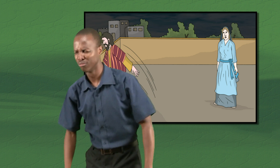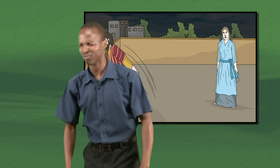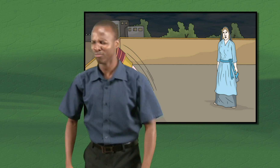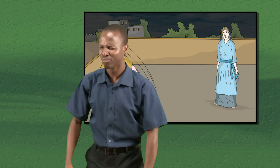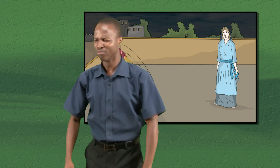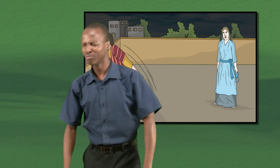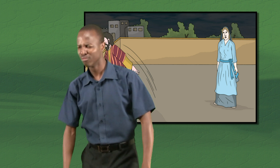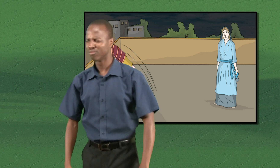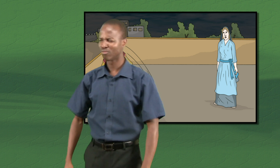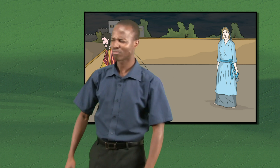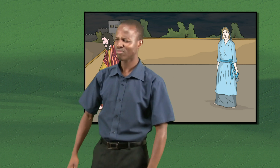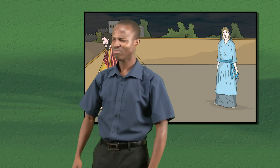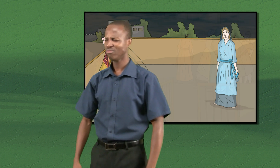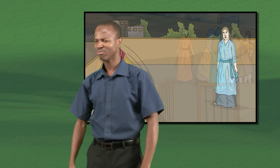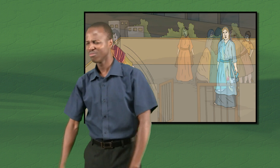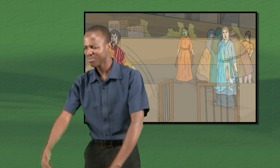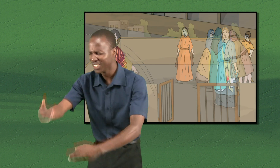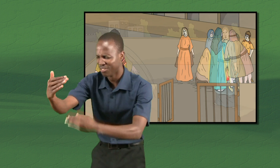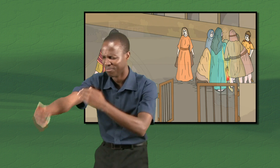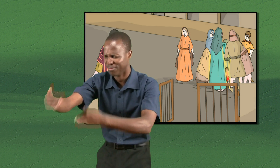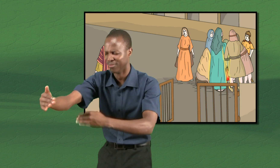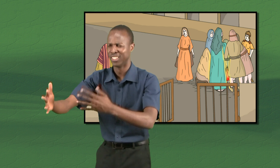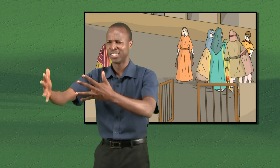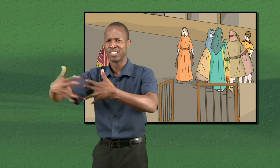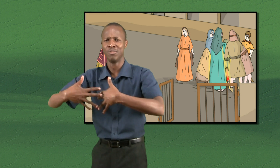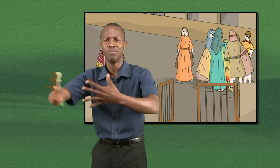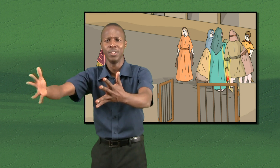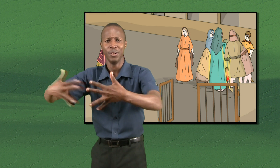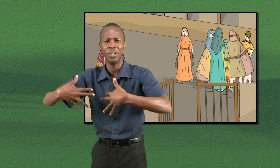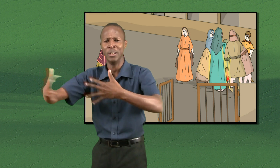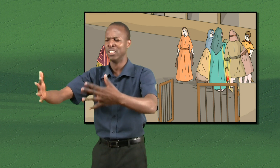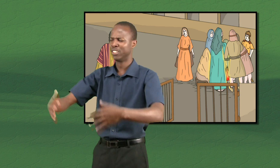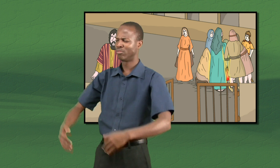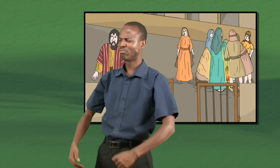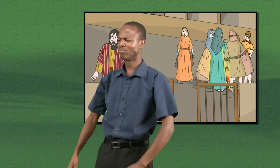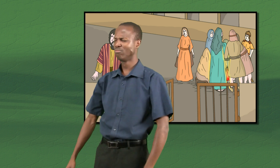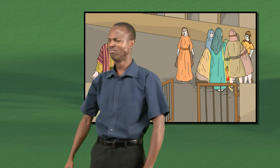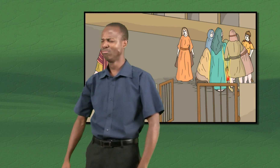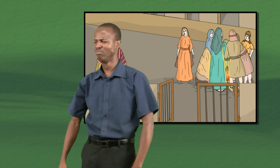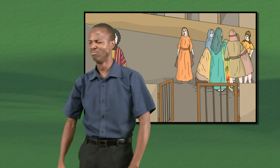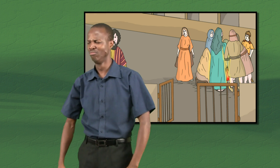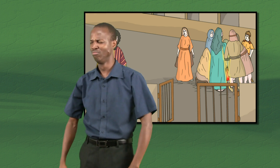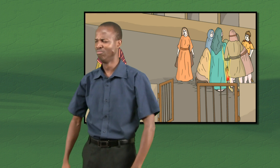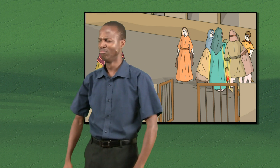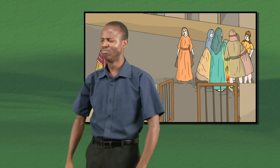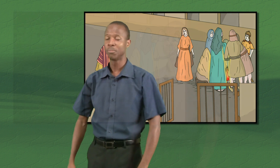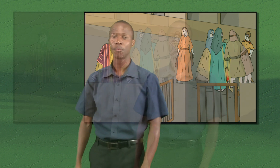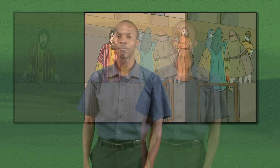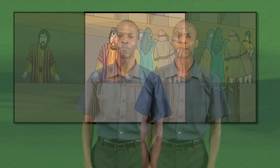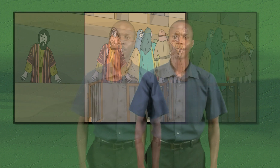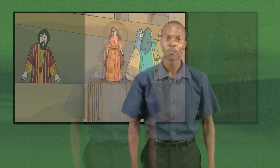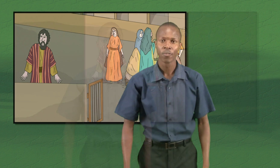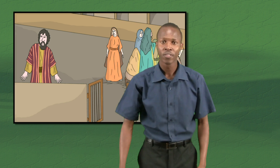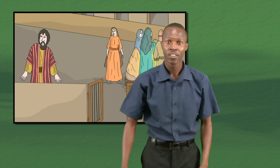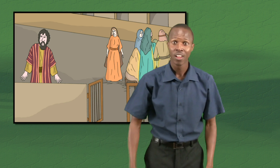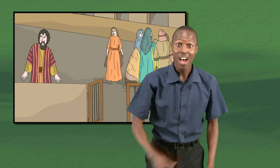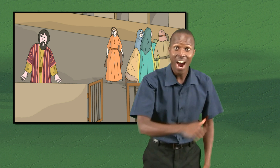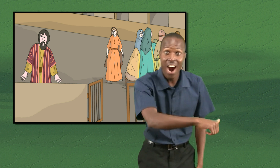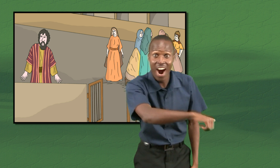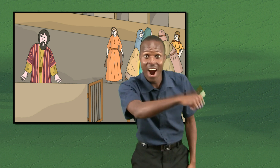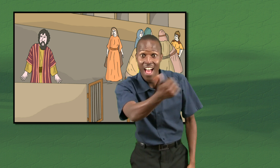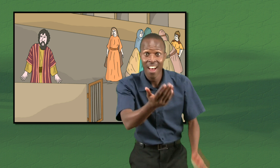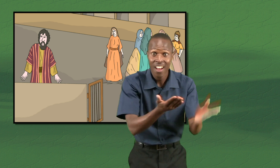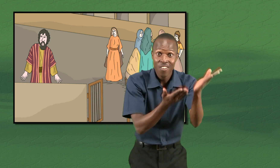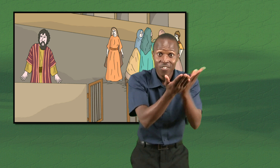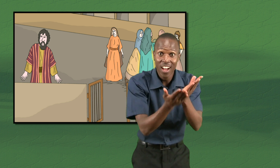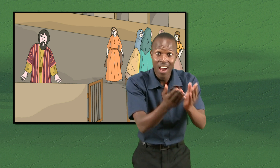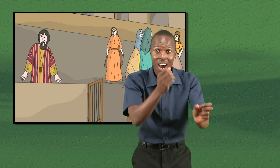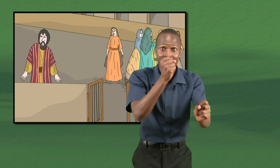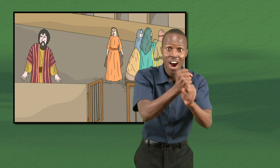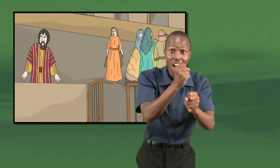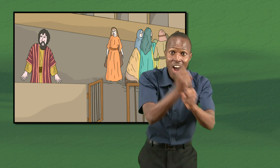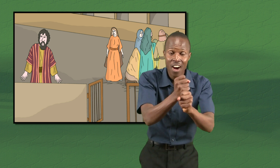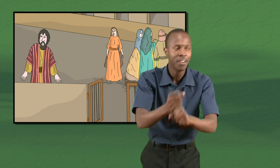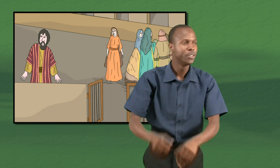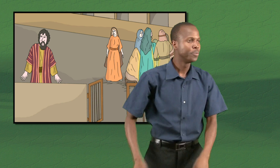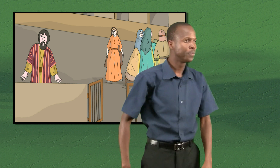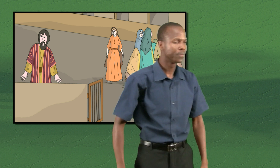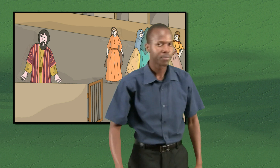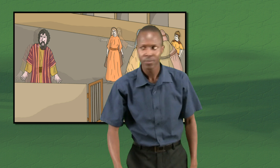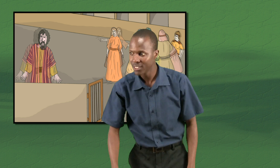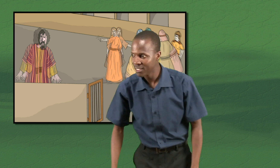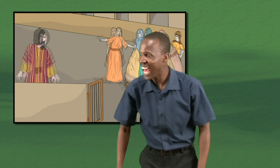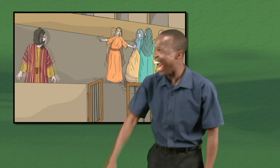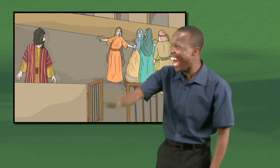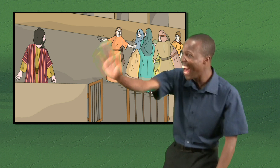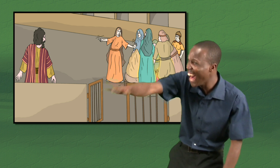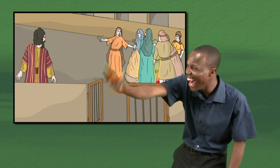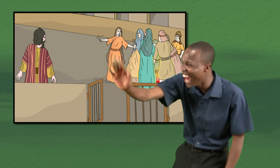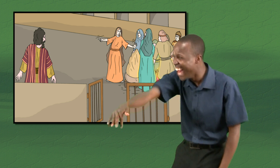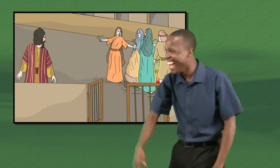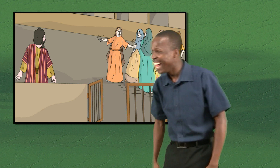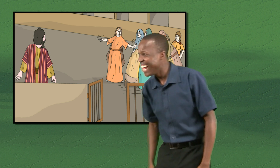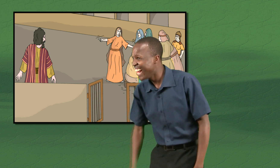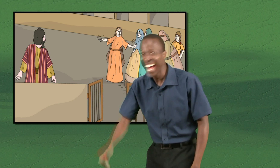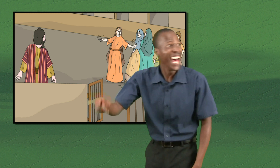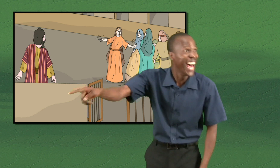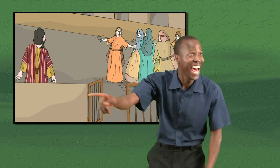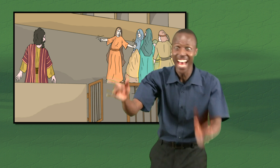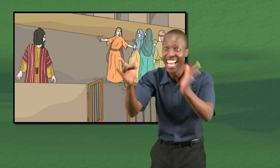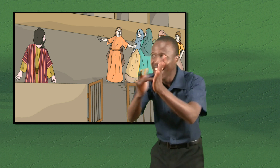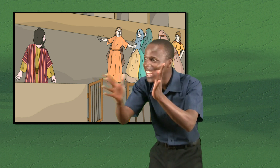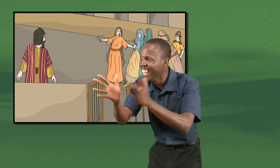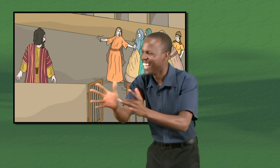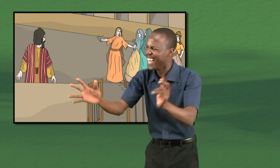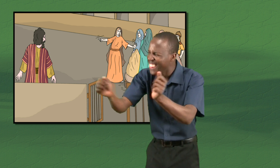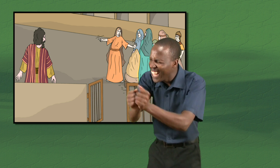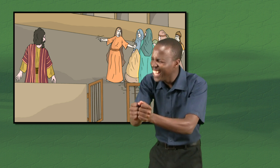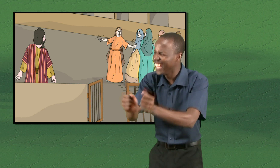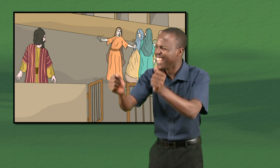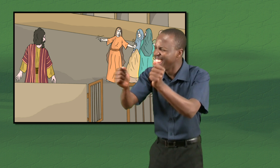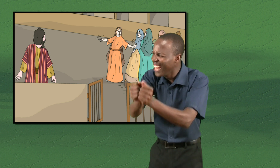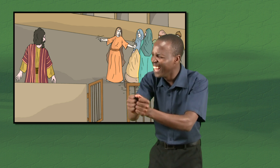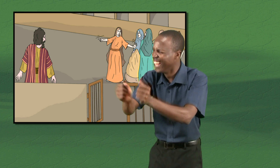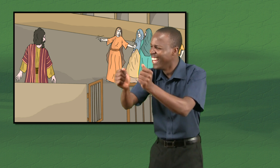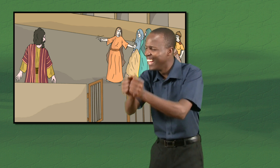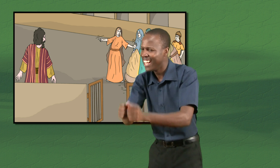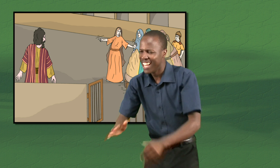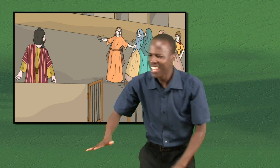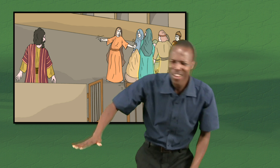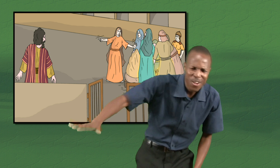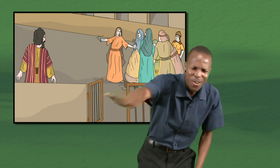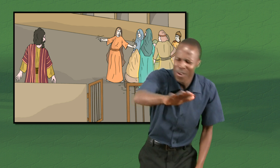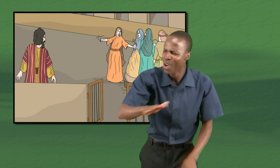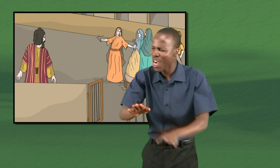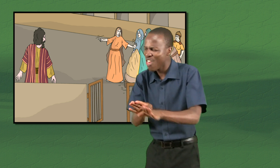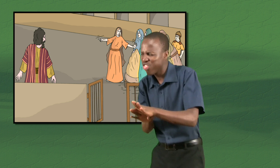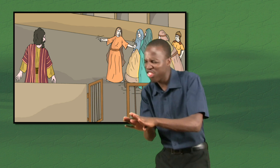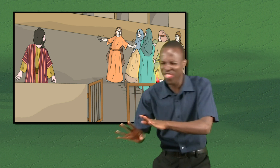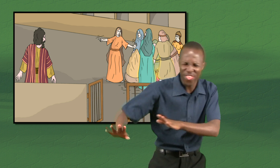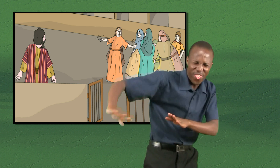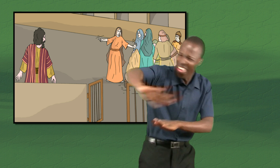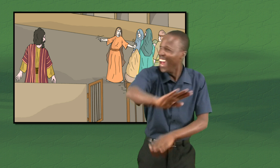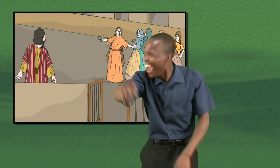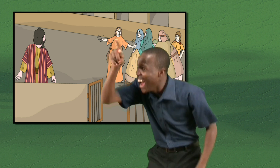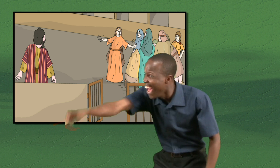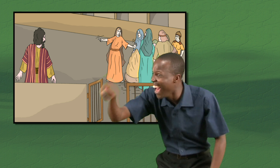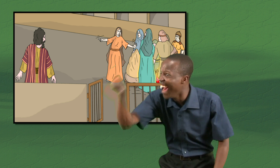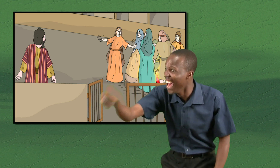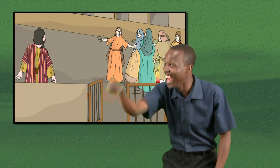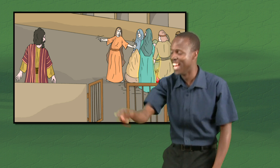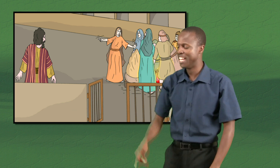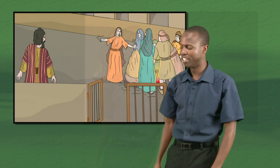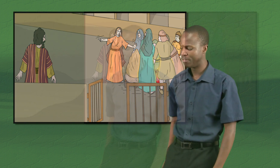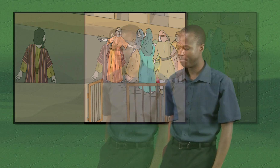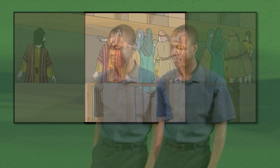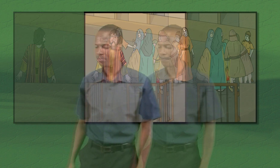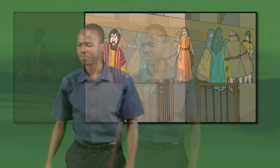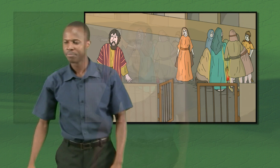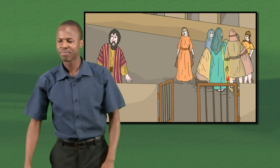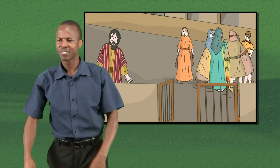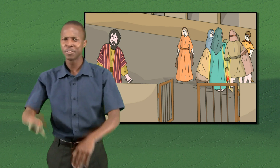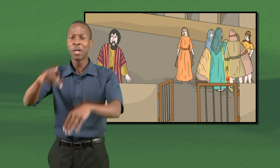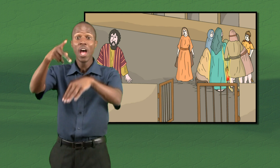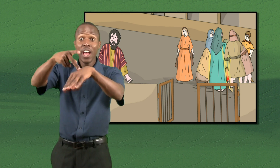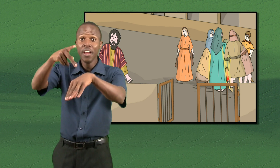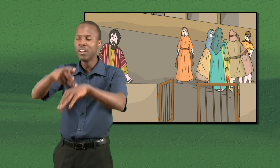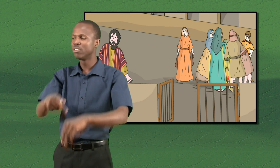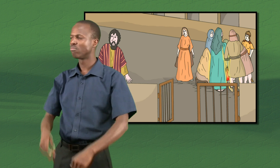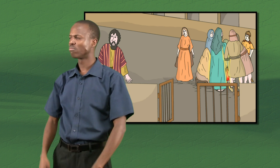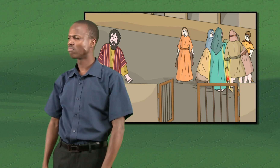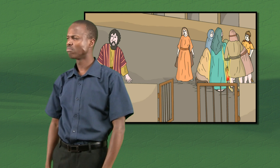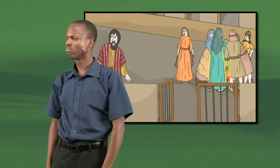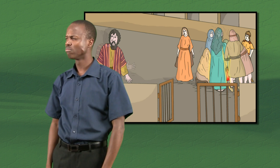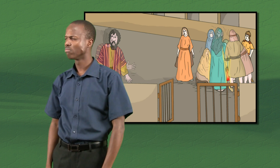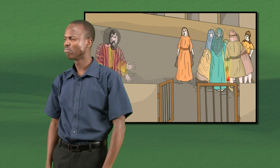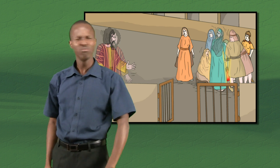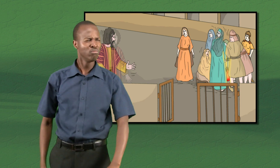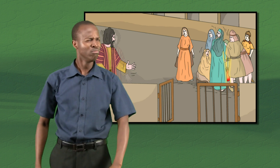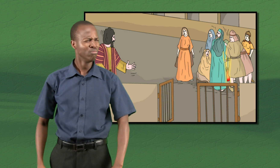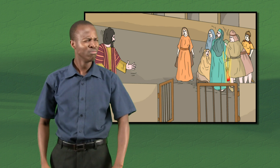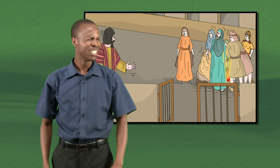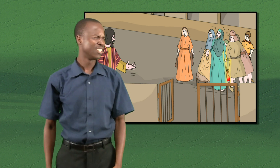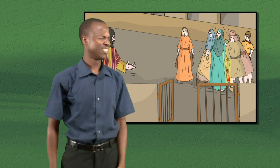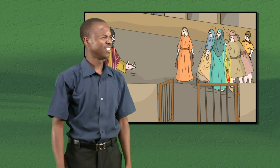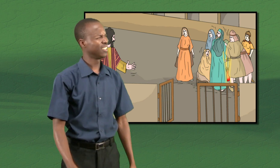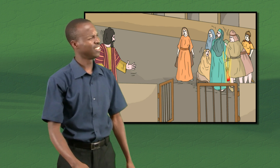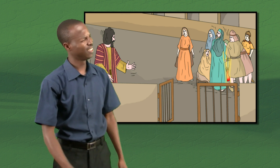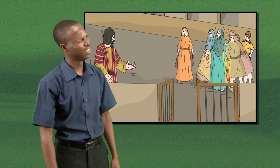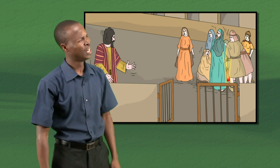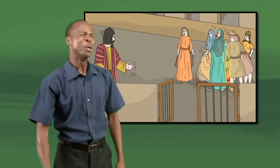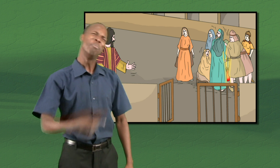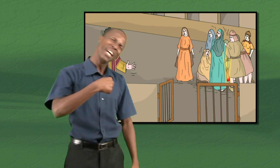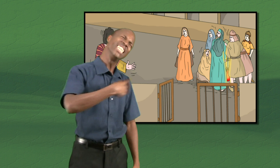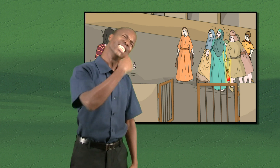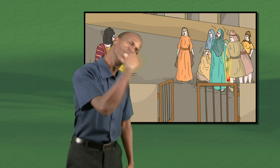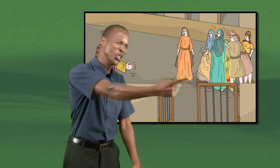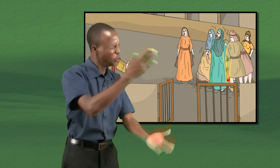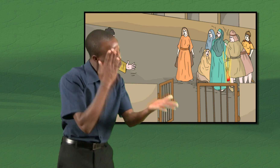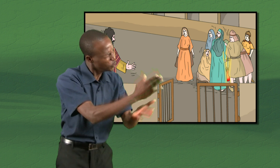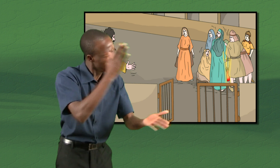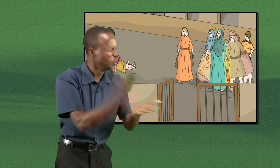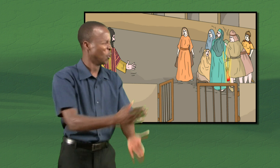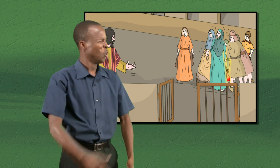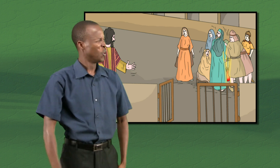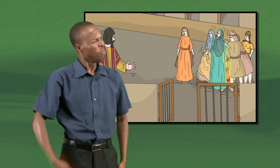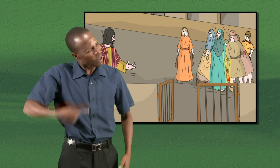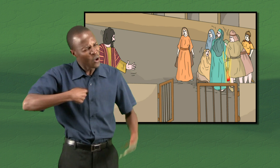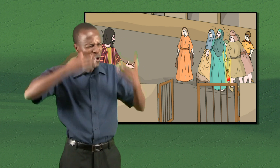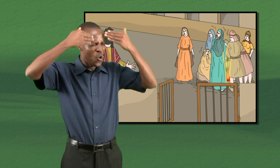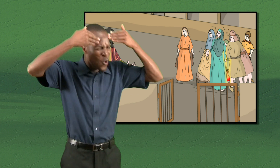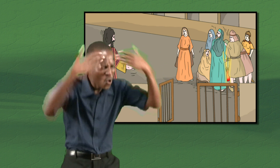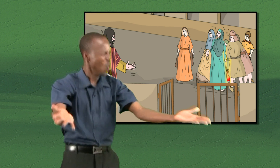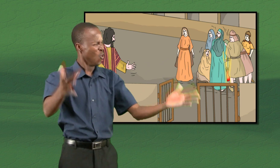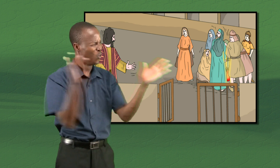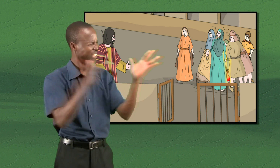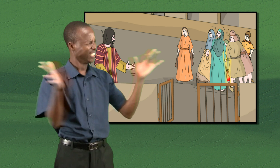When Peter had gone out to the gateway, another servant girl saw him and said to the people there, “This man was with Jesus of Nazareth.”